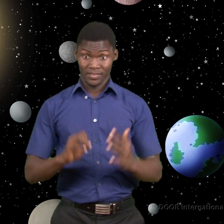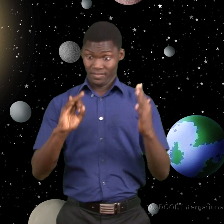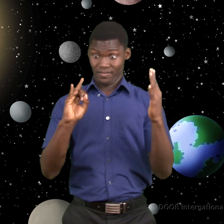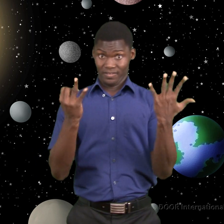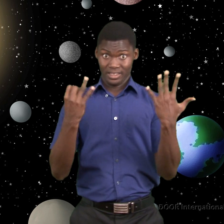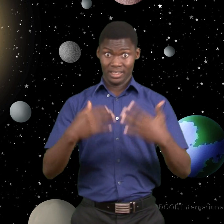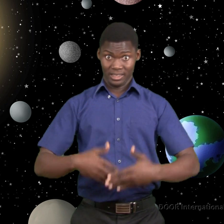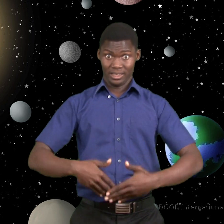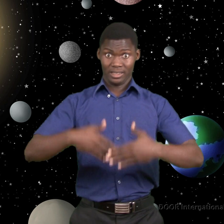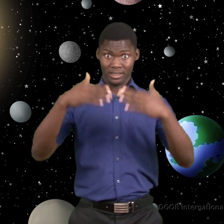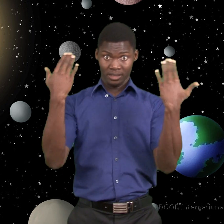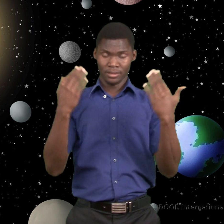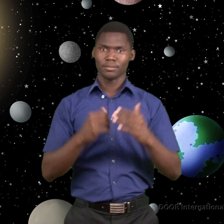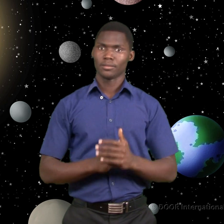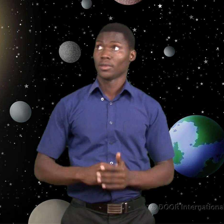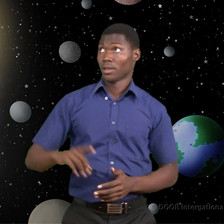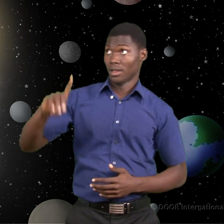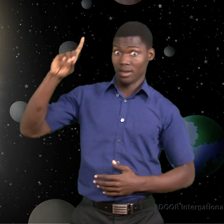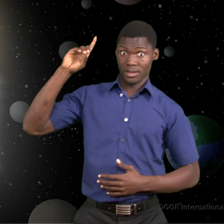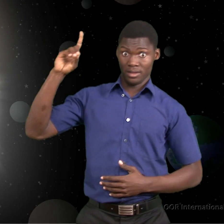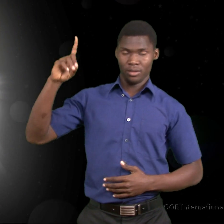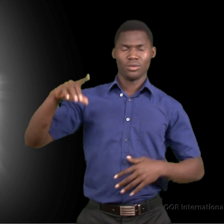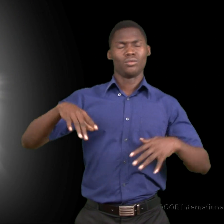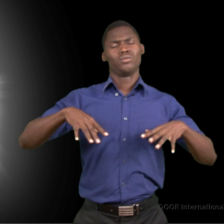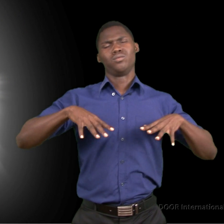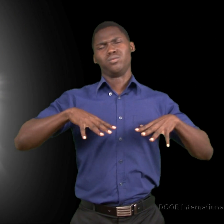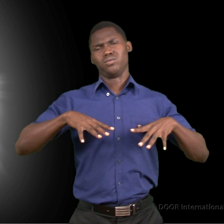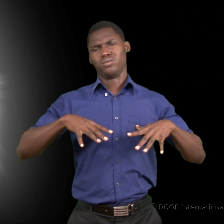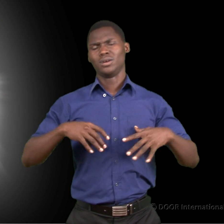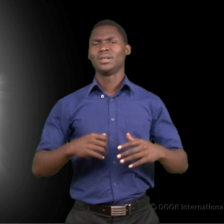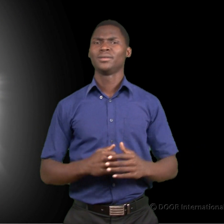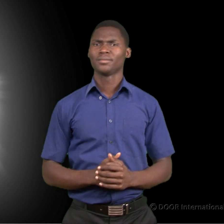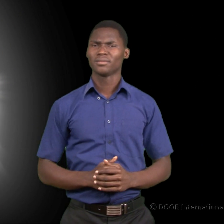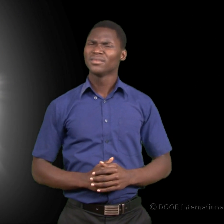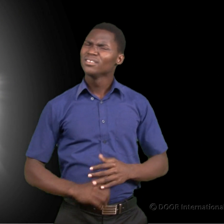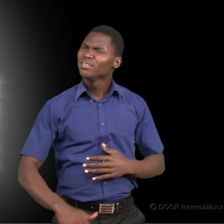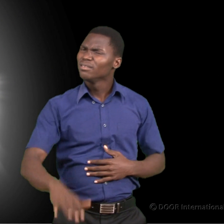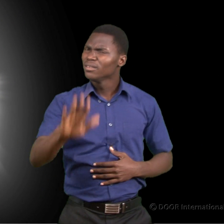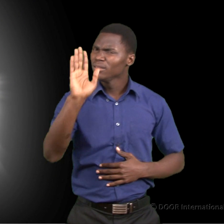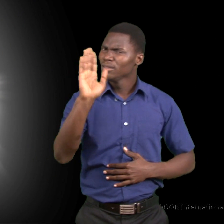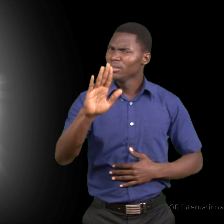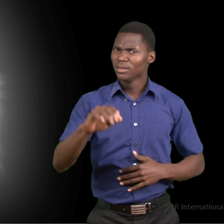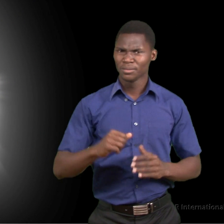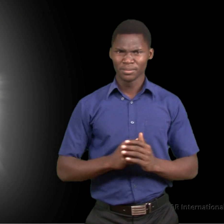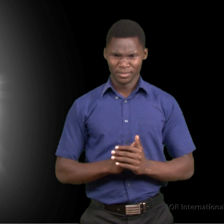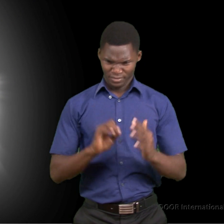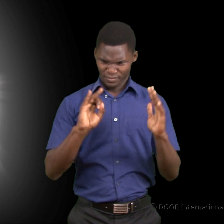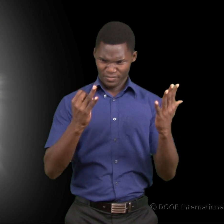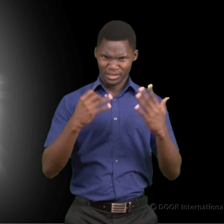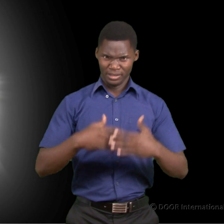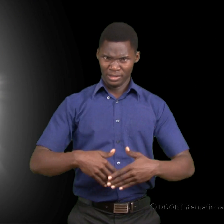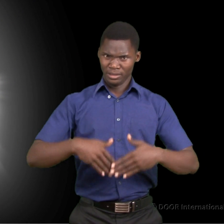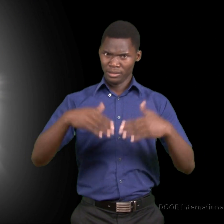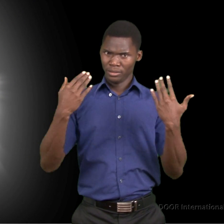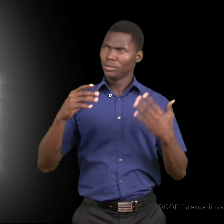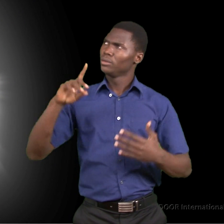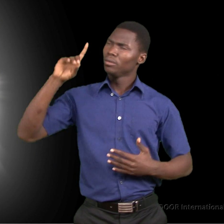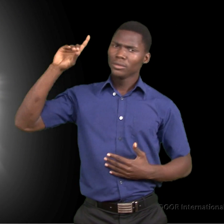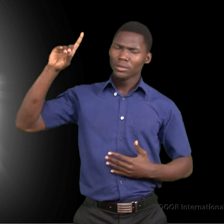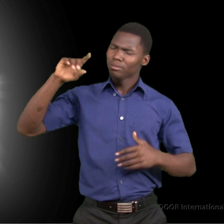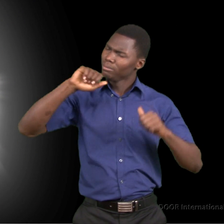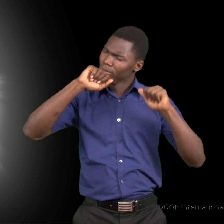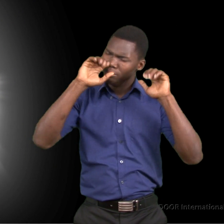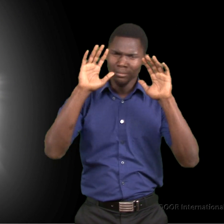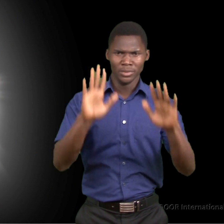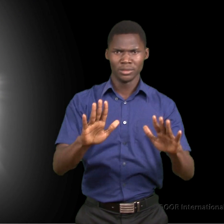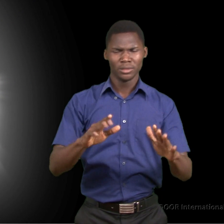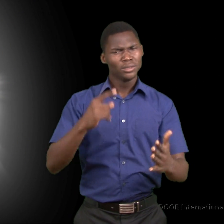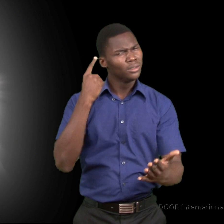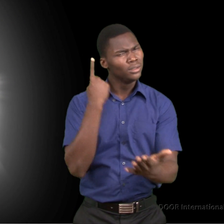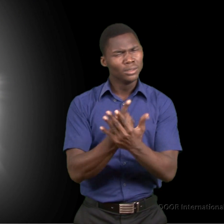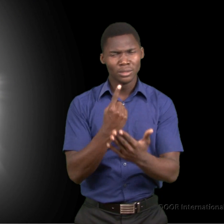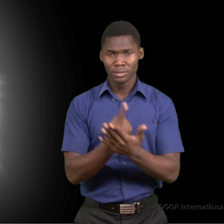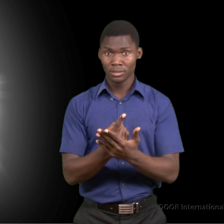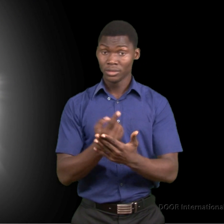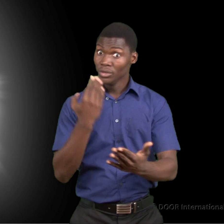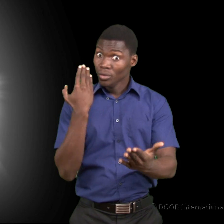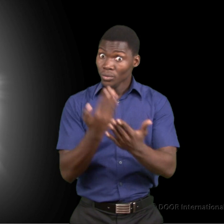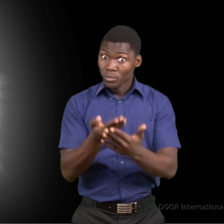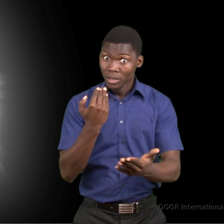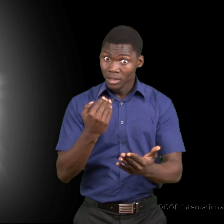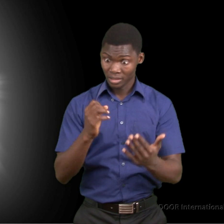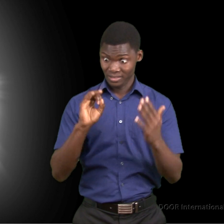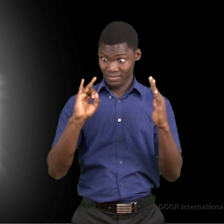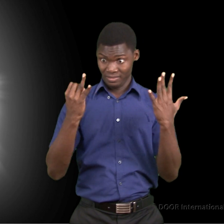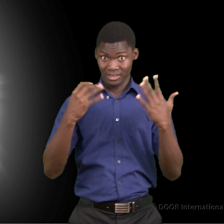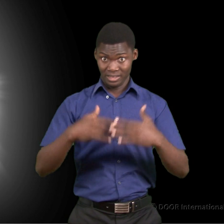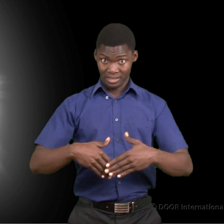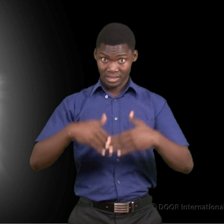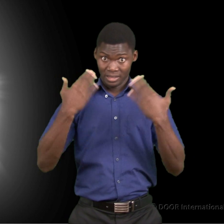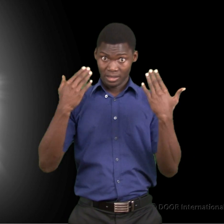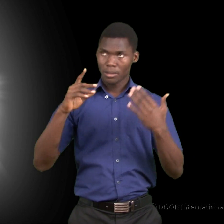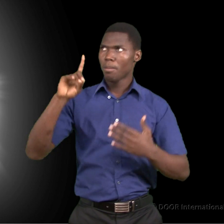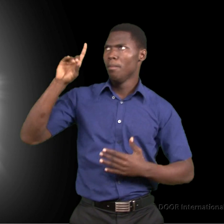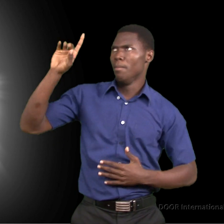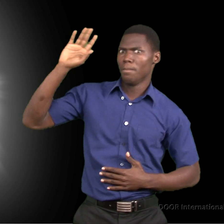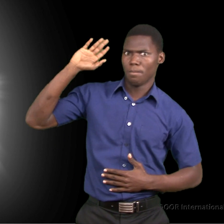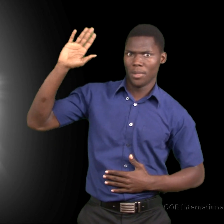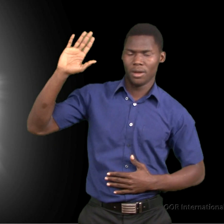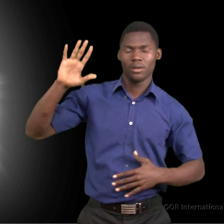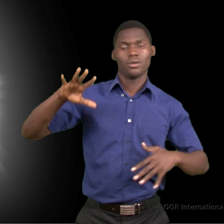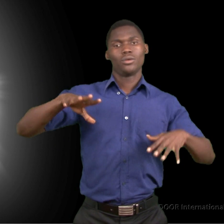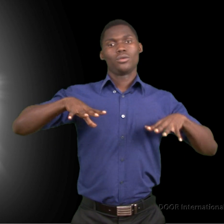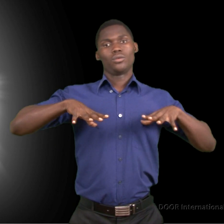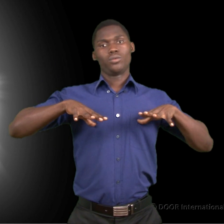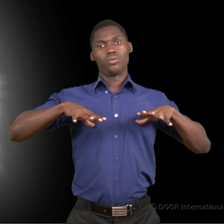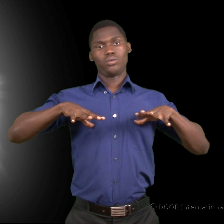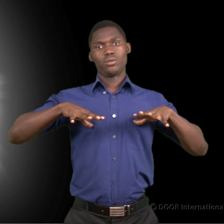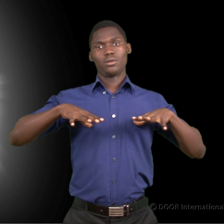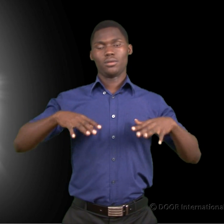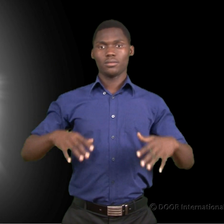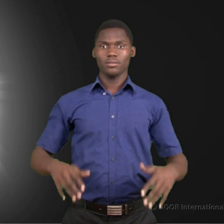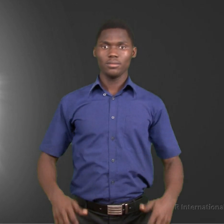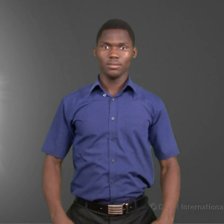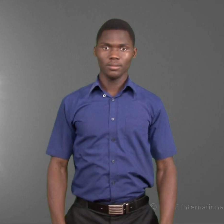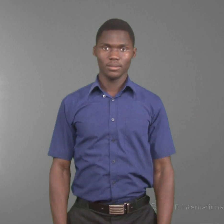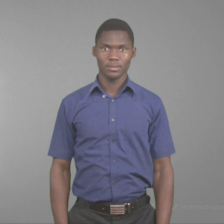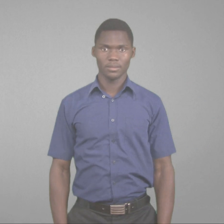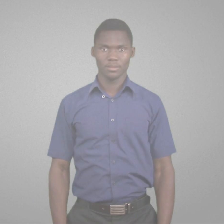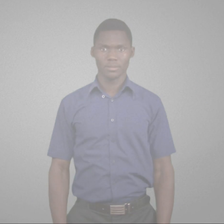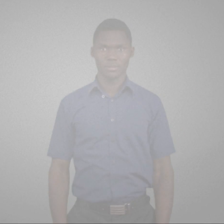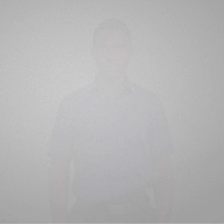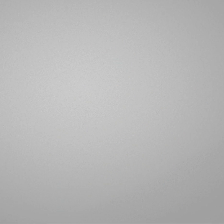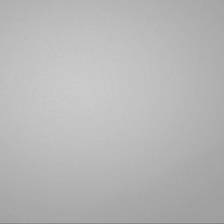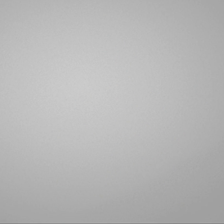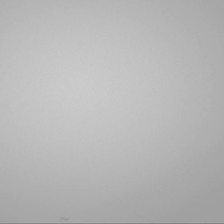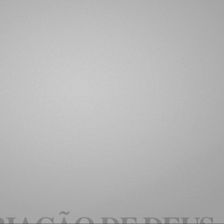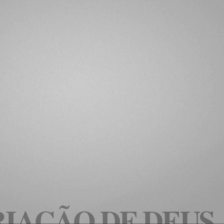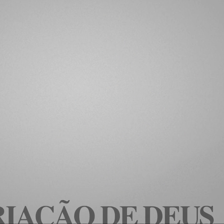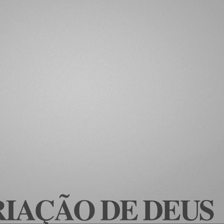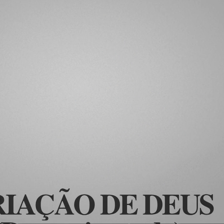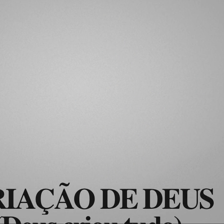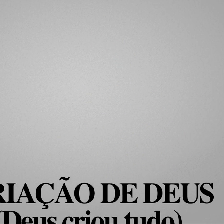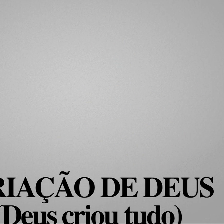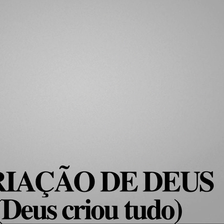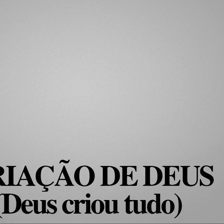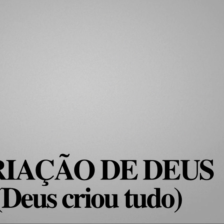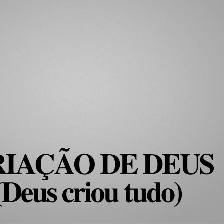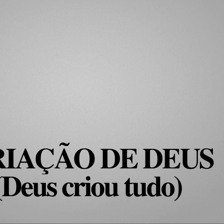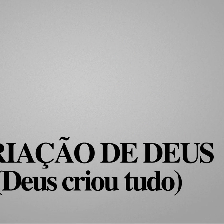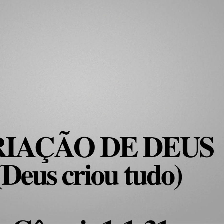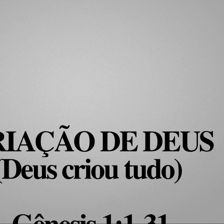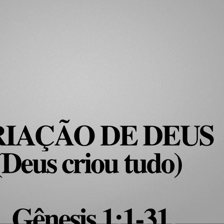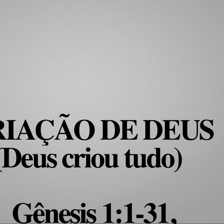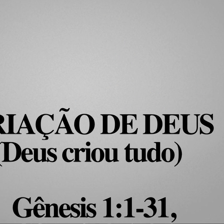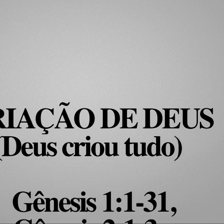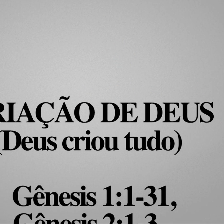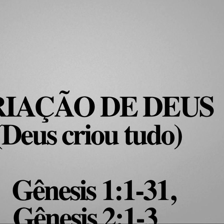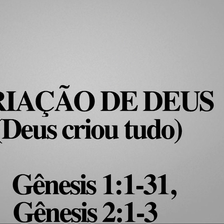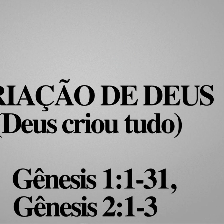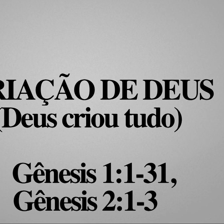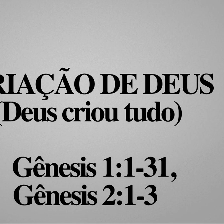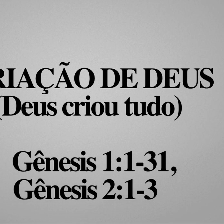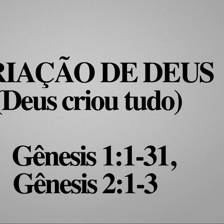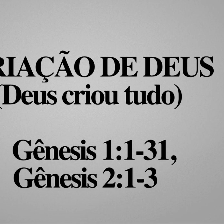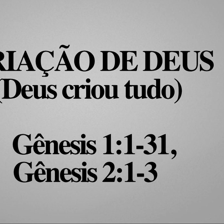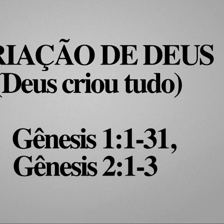And by the seventh day God had finished the work He had been doing; so on that day He rested from all His work. Then God blessed the seventh day and sanctified it, because on that day He rested from all the work of creation that He had accomplished.